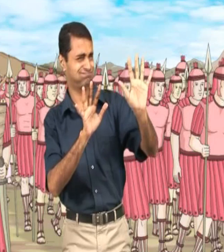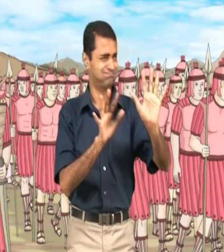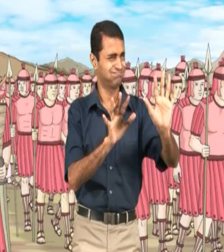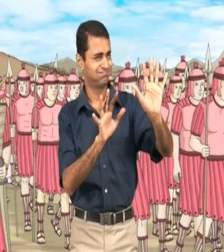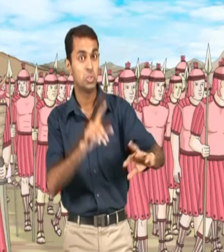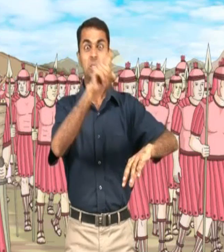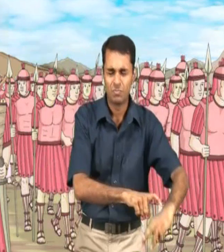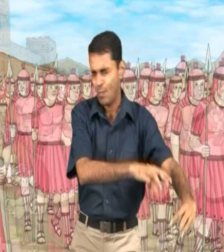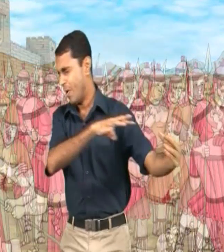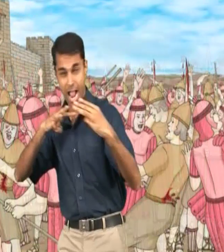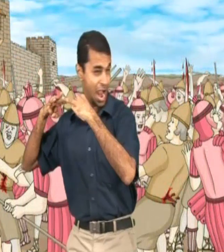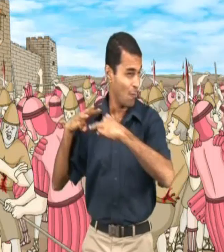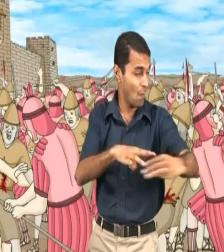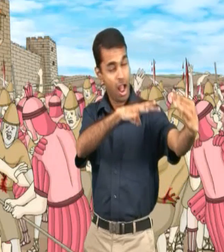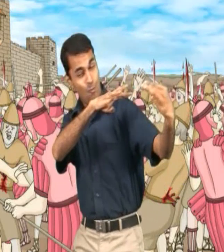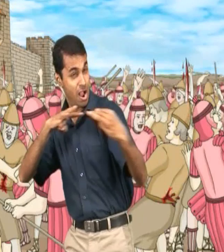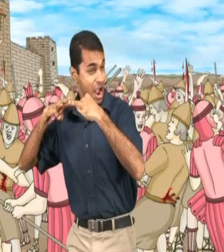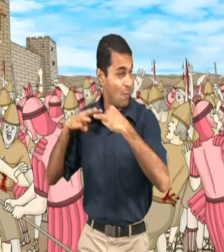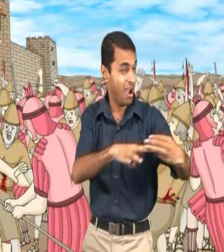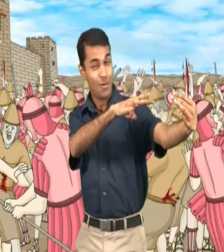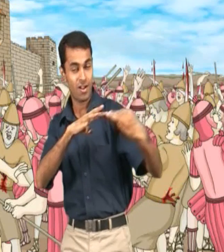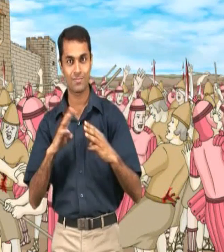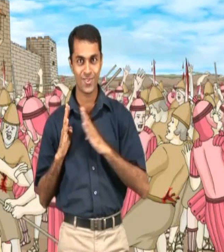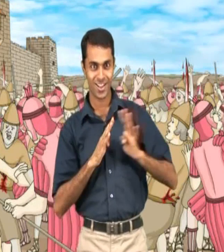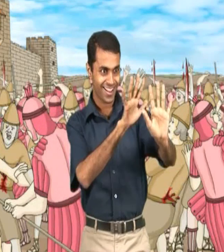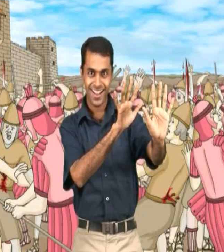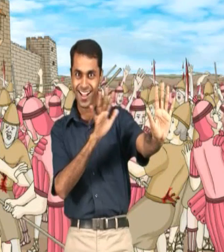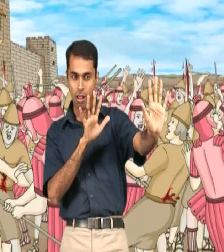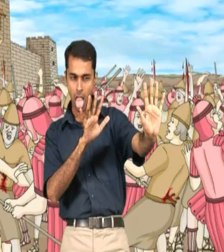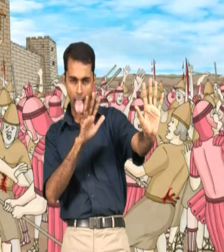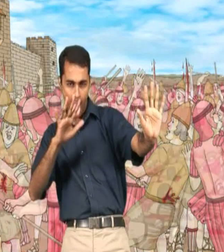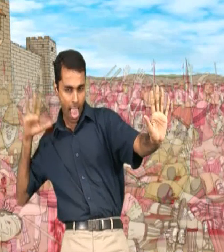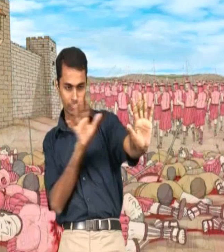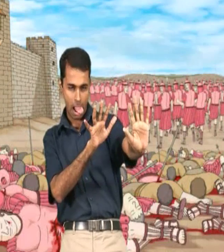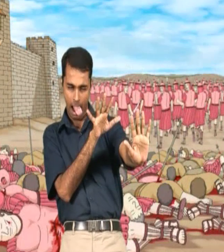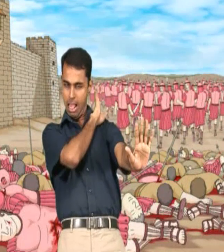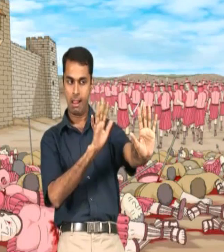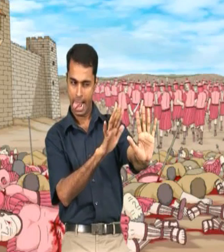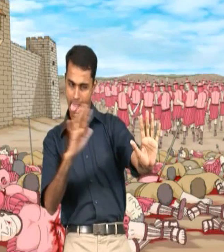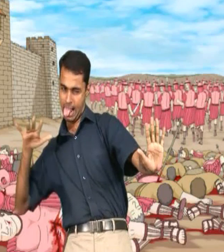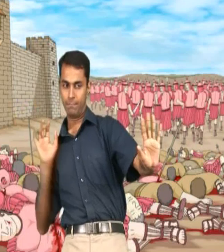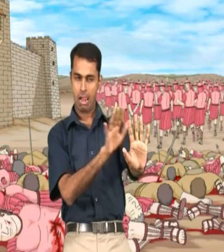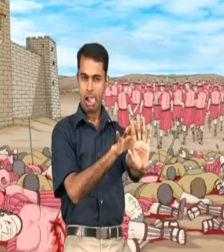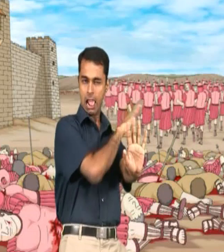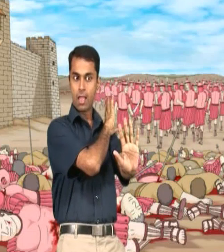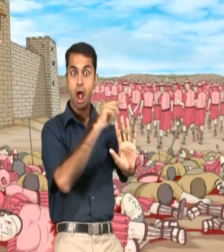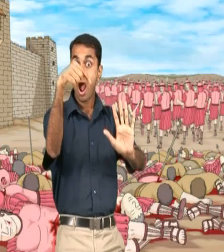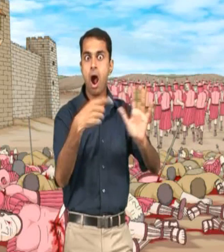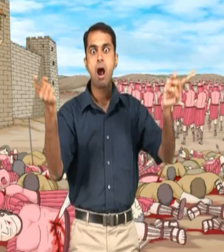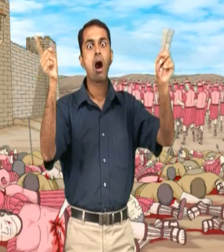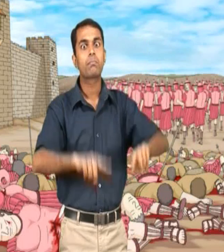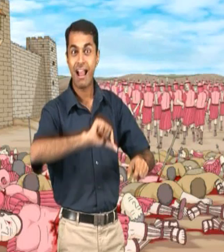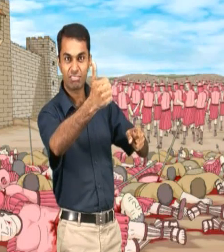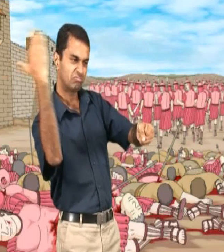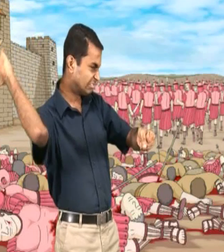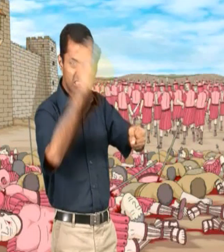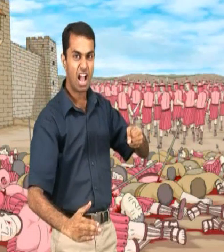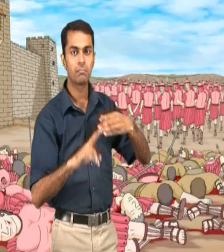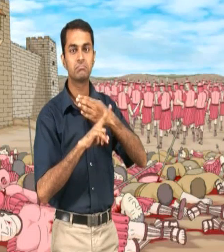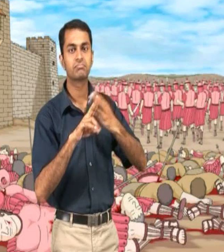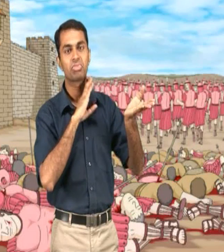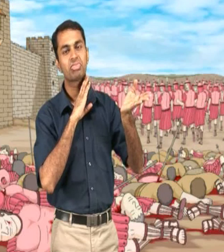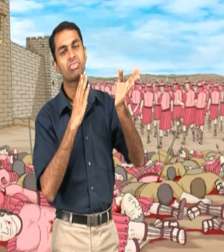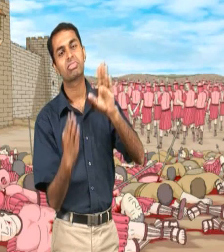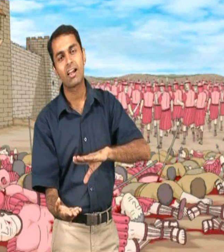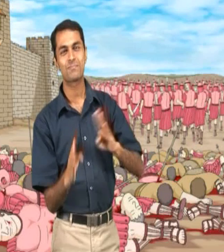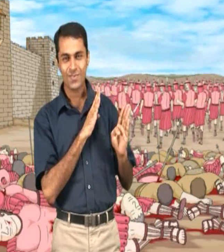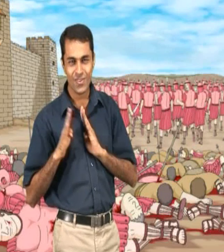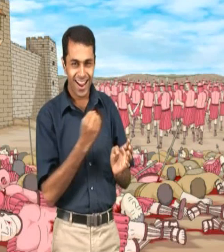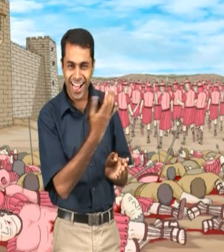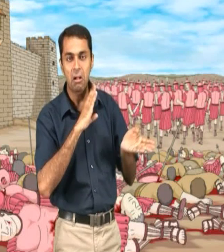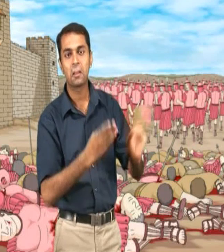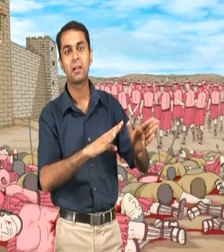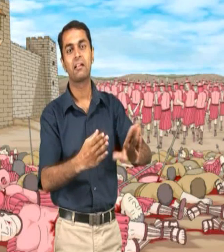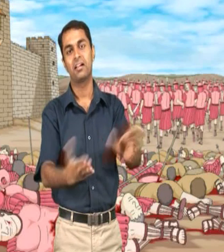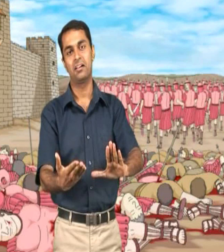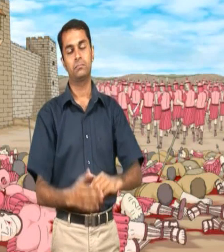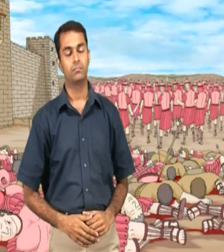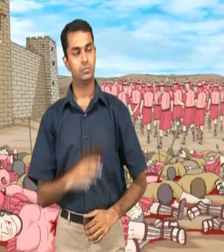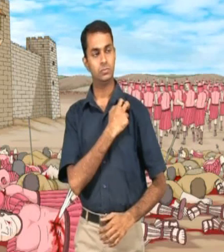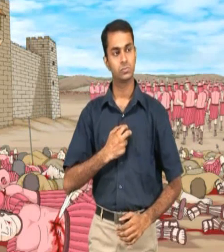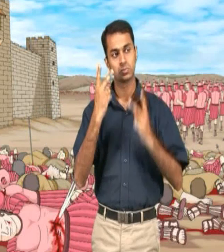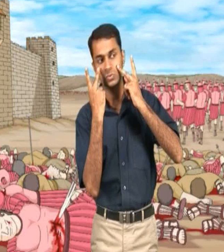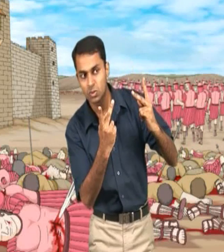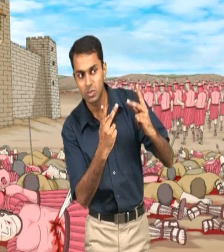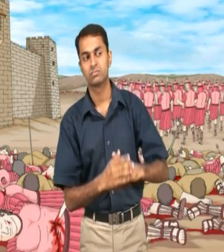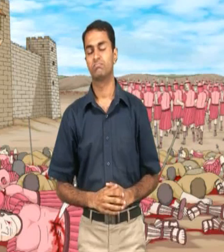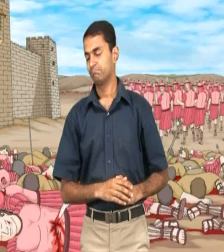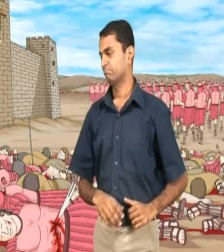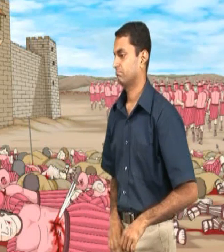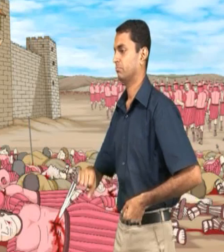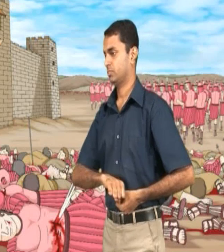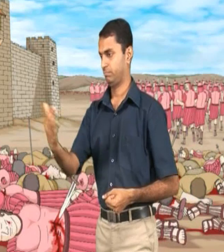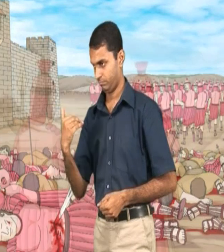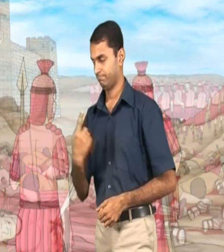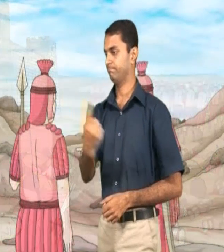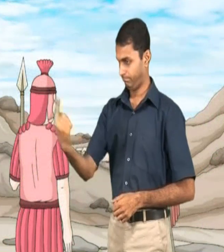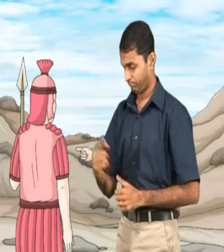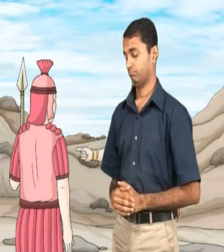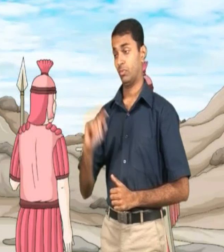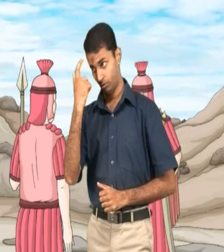And when the men of the city came out and fought against Joab, some of David’s servants fell, and Uriah the Hittite also died.